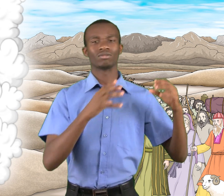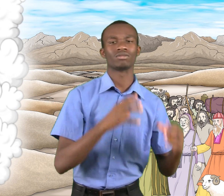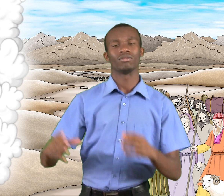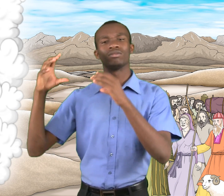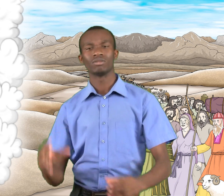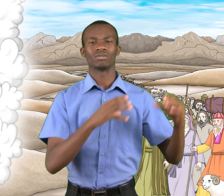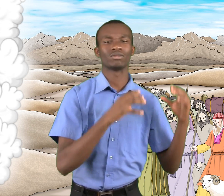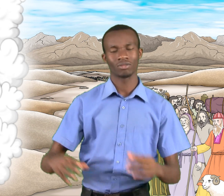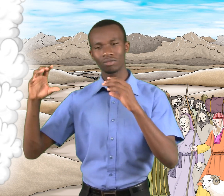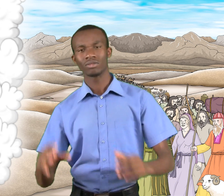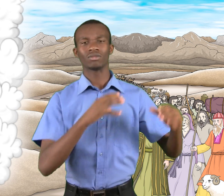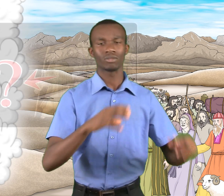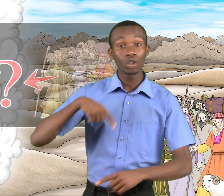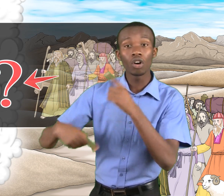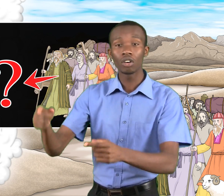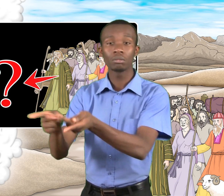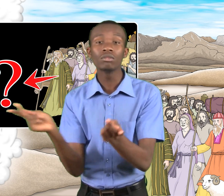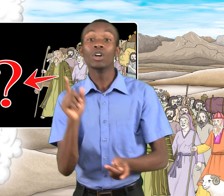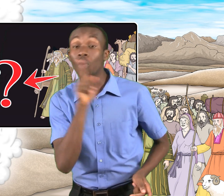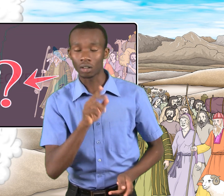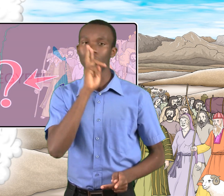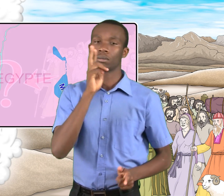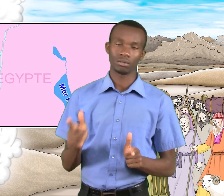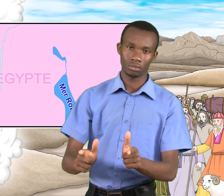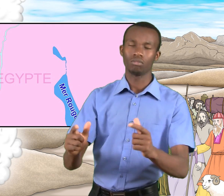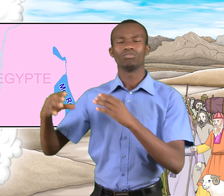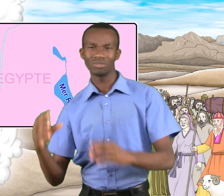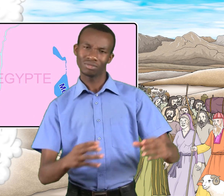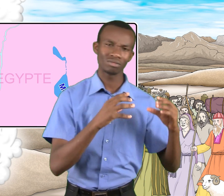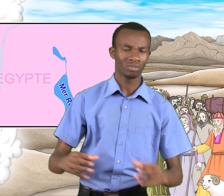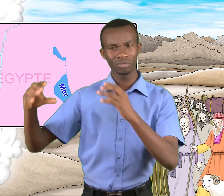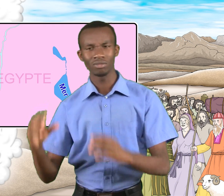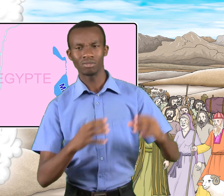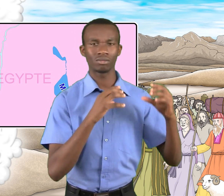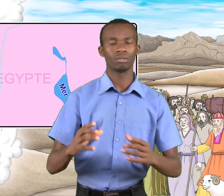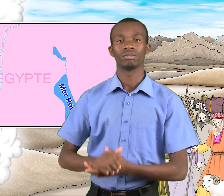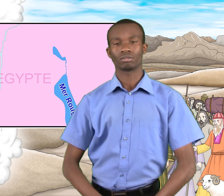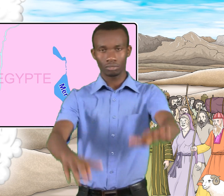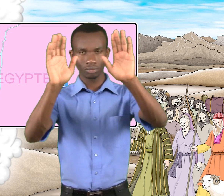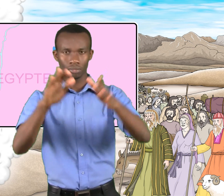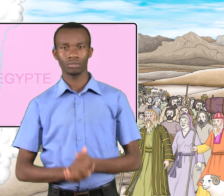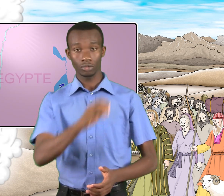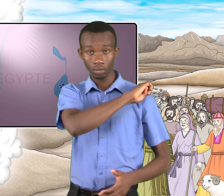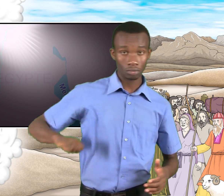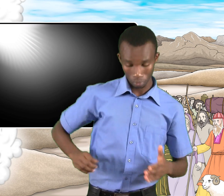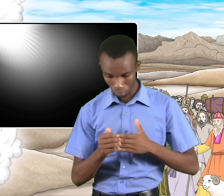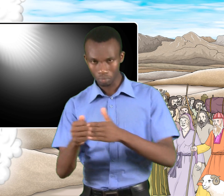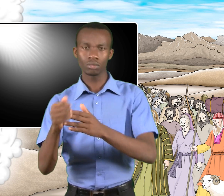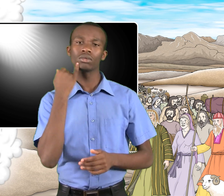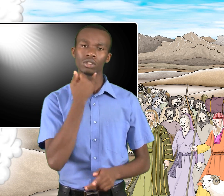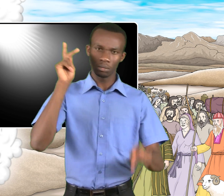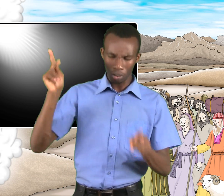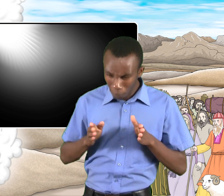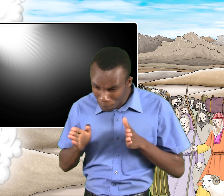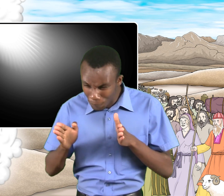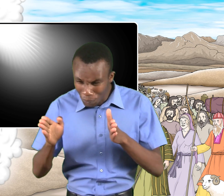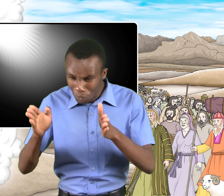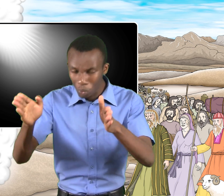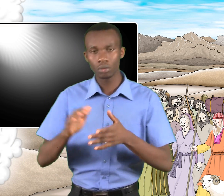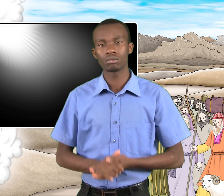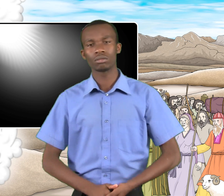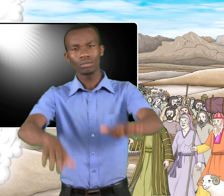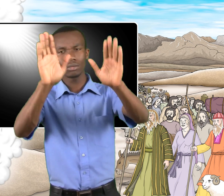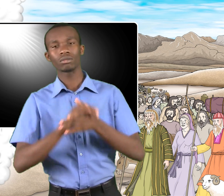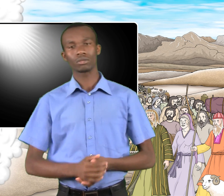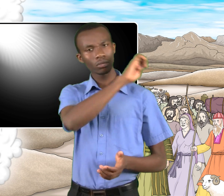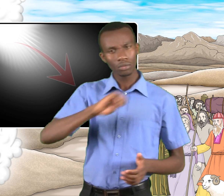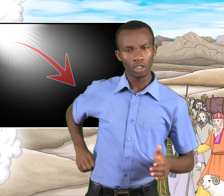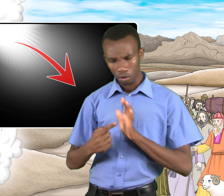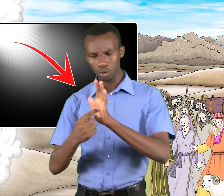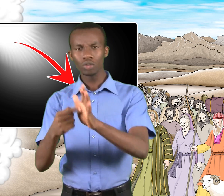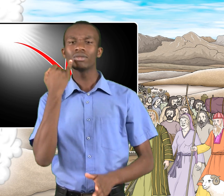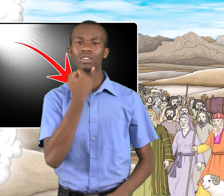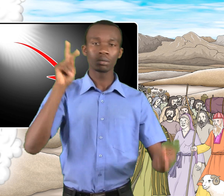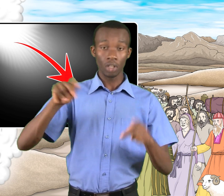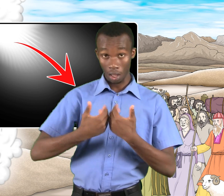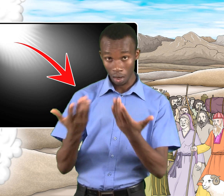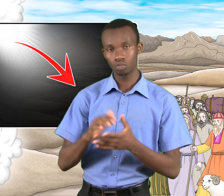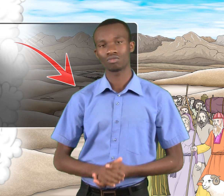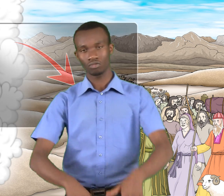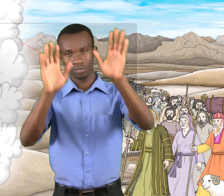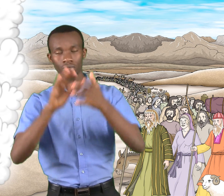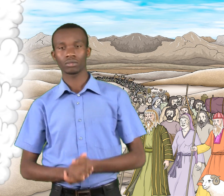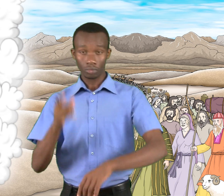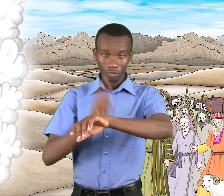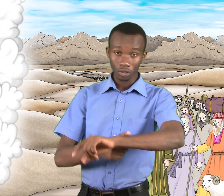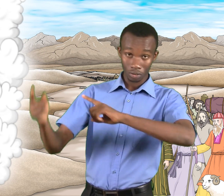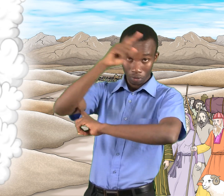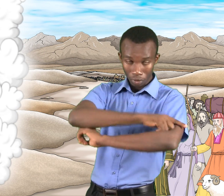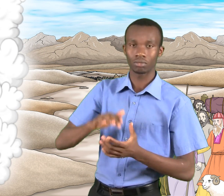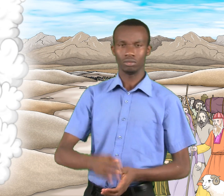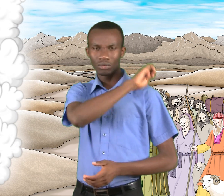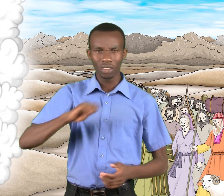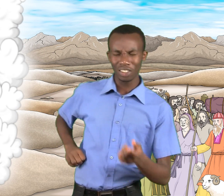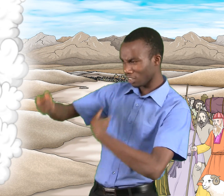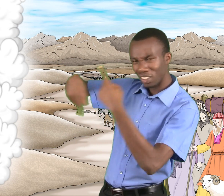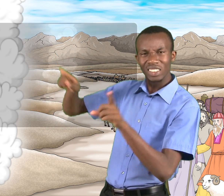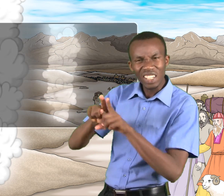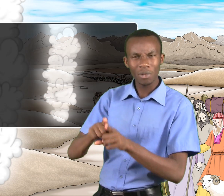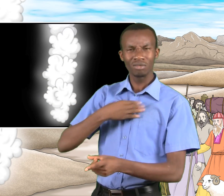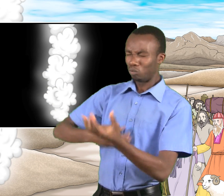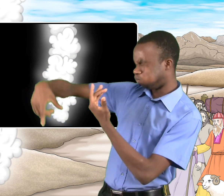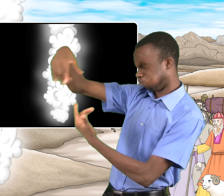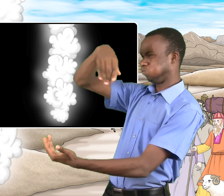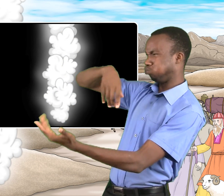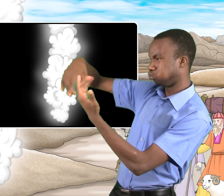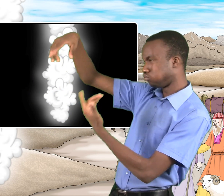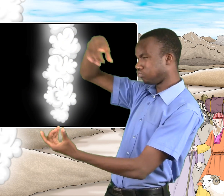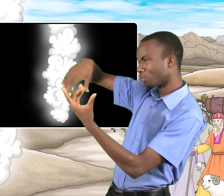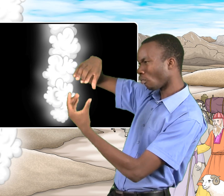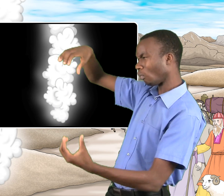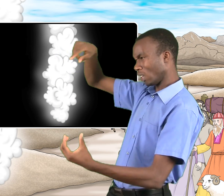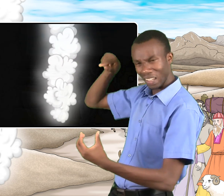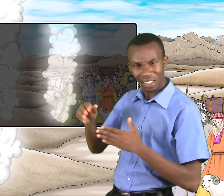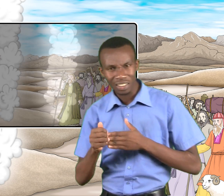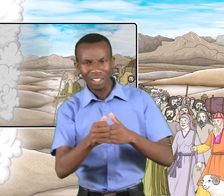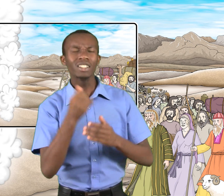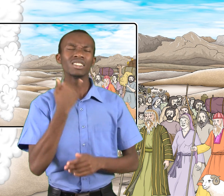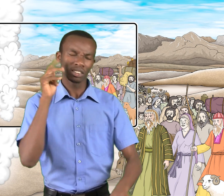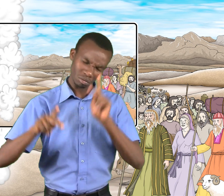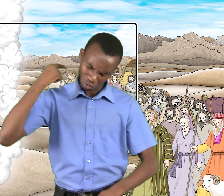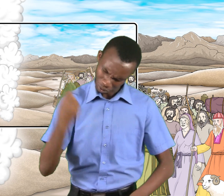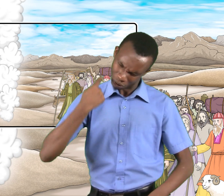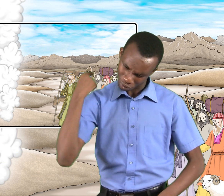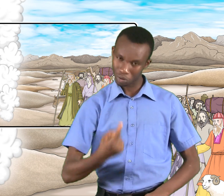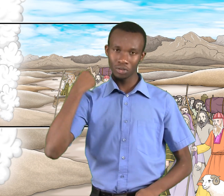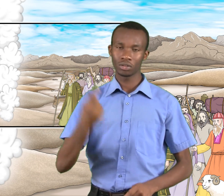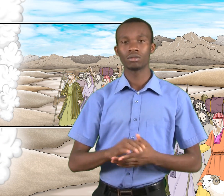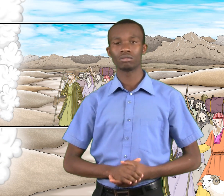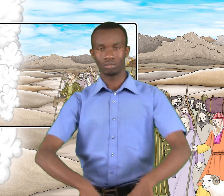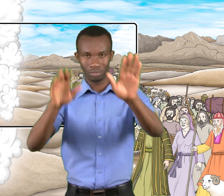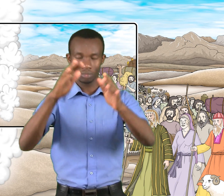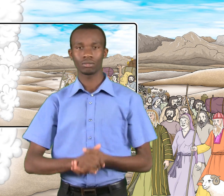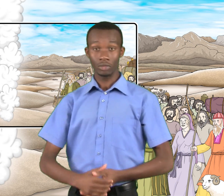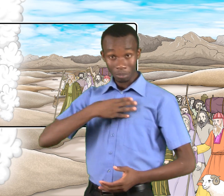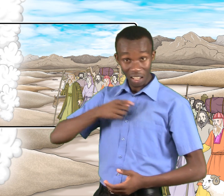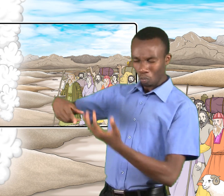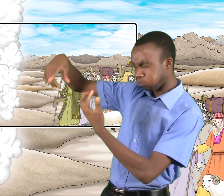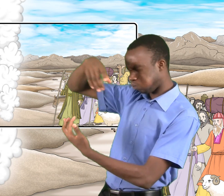Moses took the bones of Joseph with him because Joseph had made the sons of Israel swear a solemn oath when he said, “God will surely attend to you, and then you must carry my bones with you from this place.”